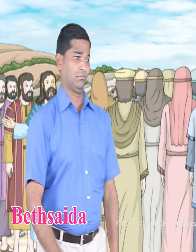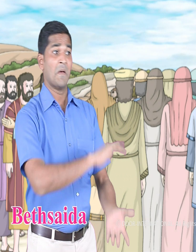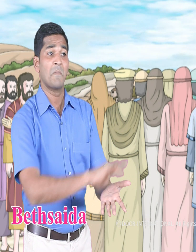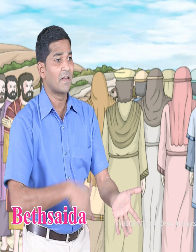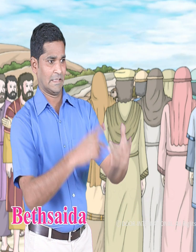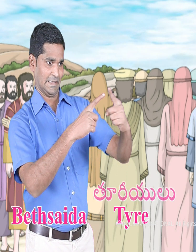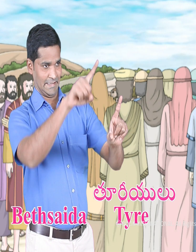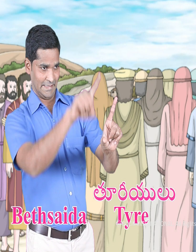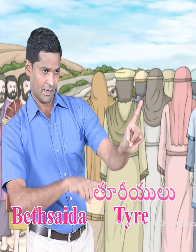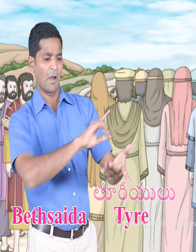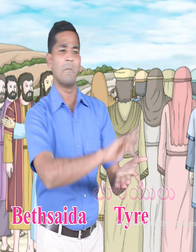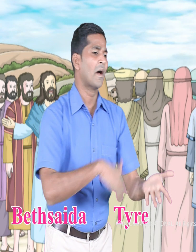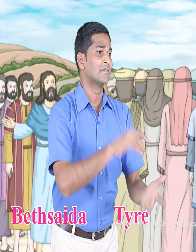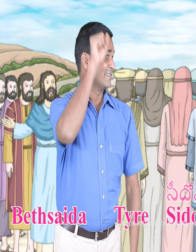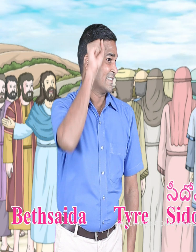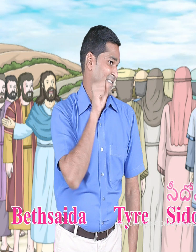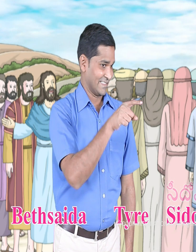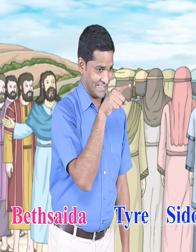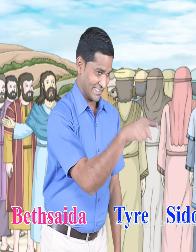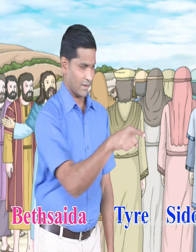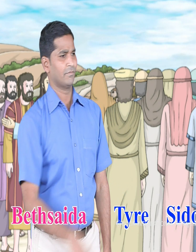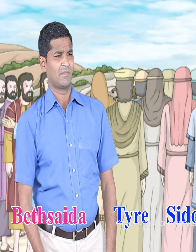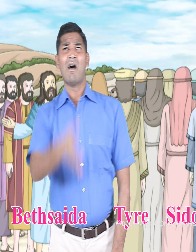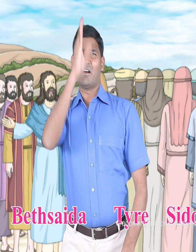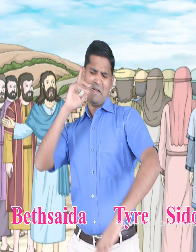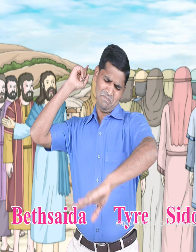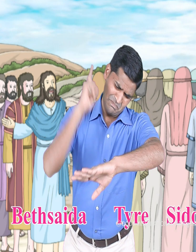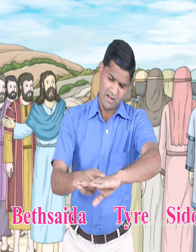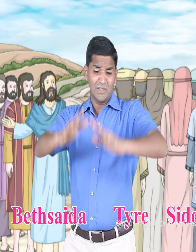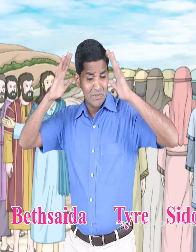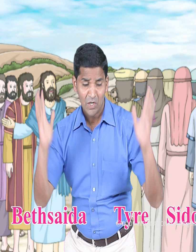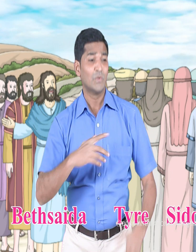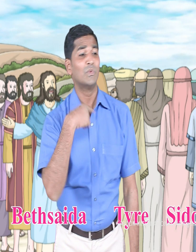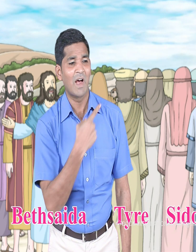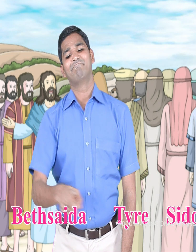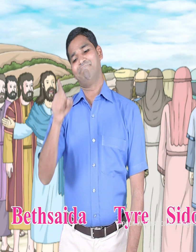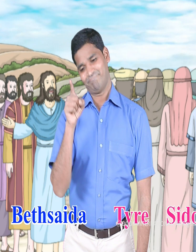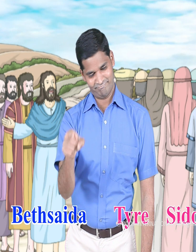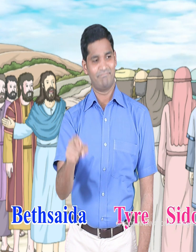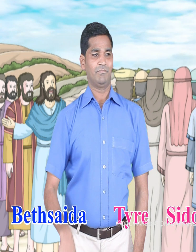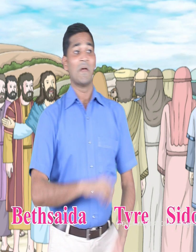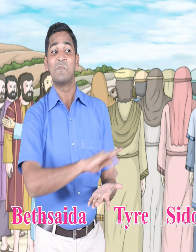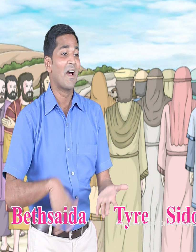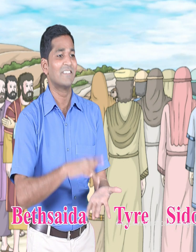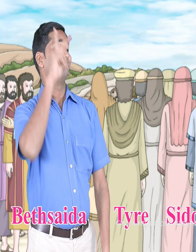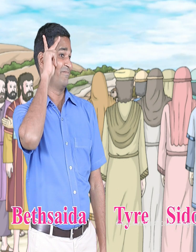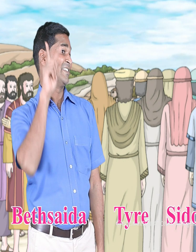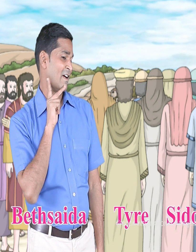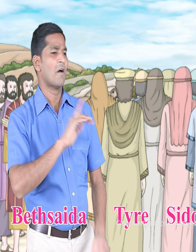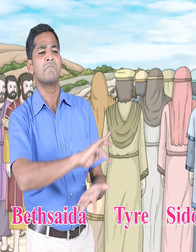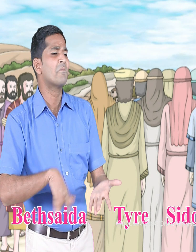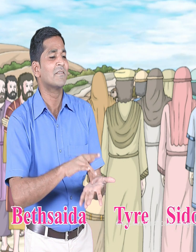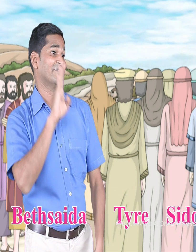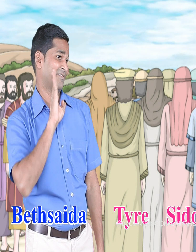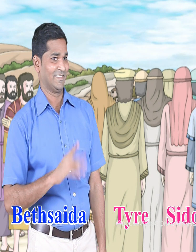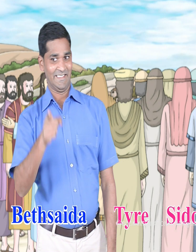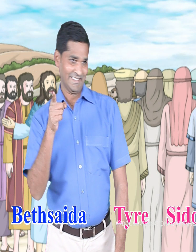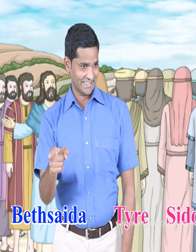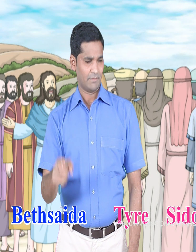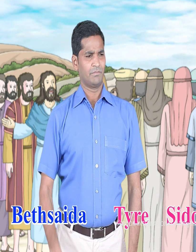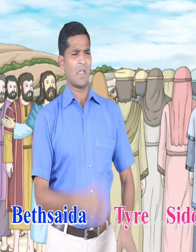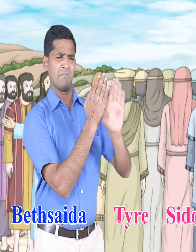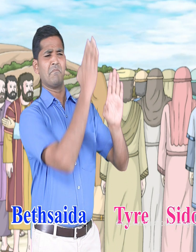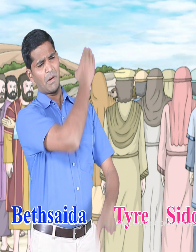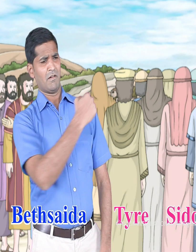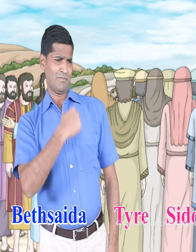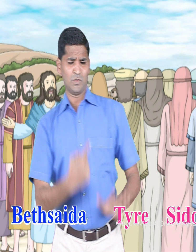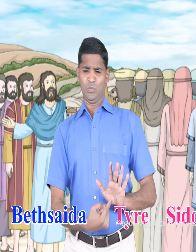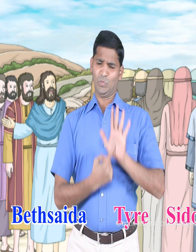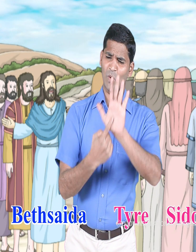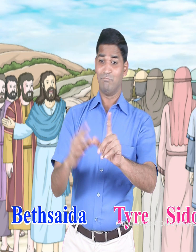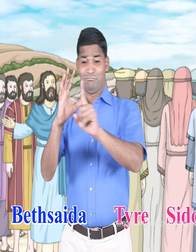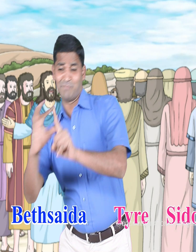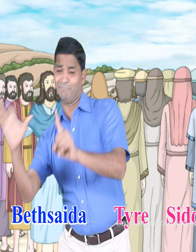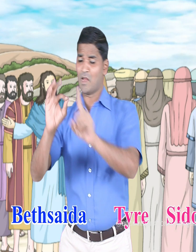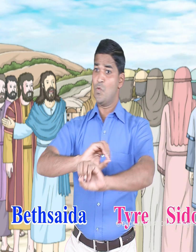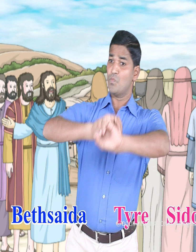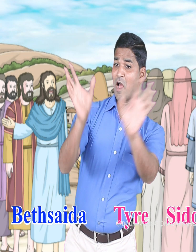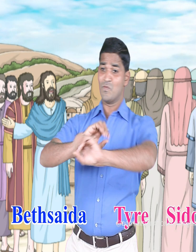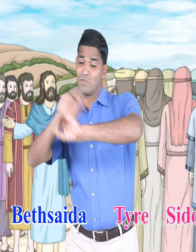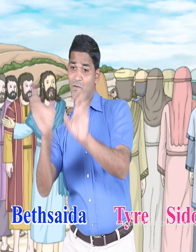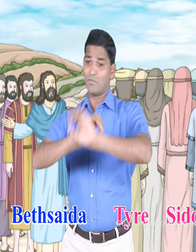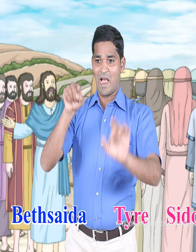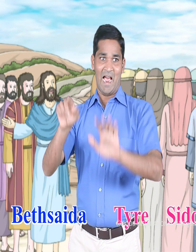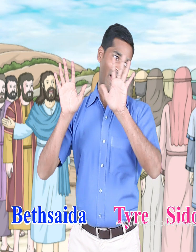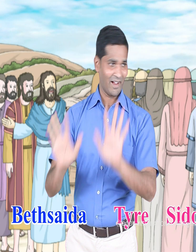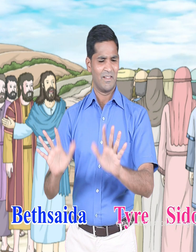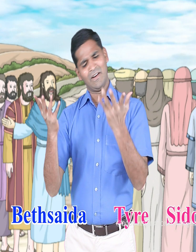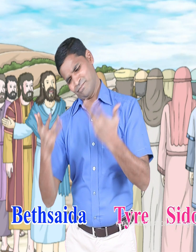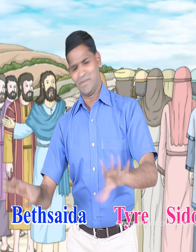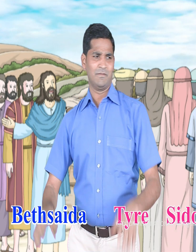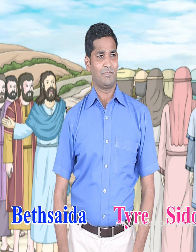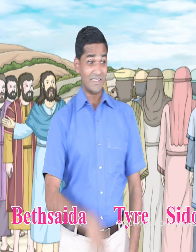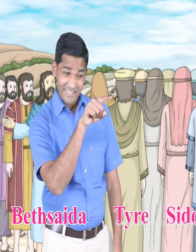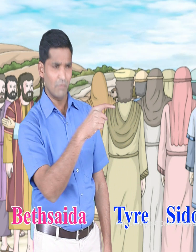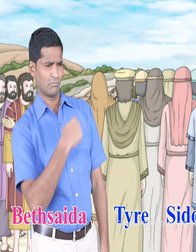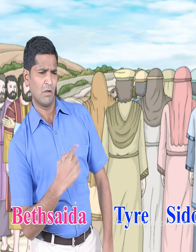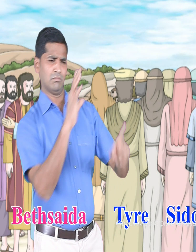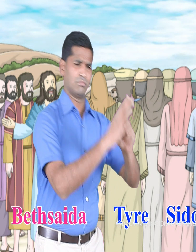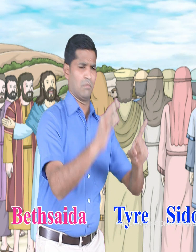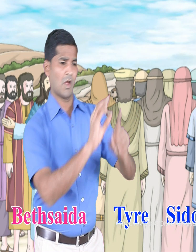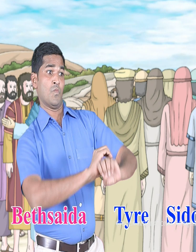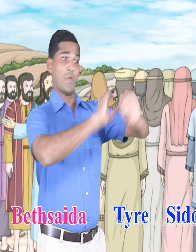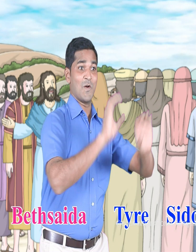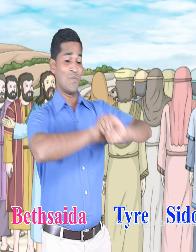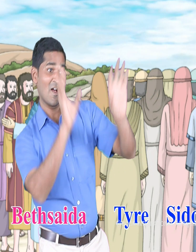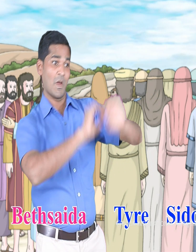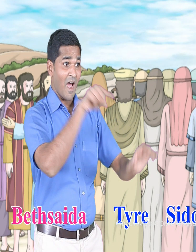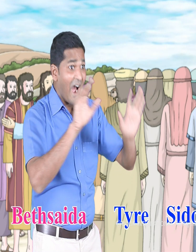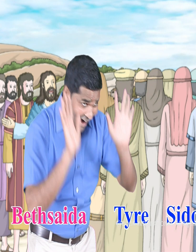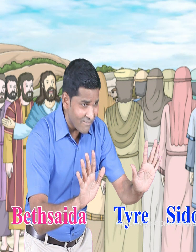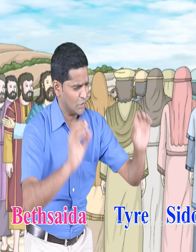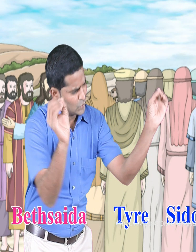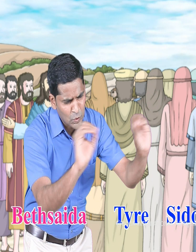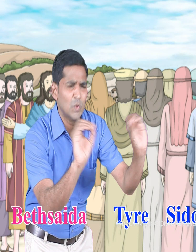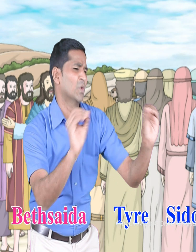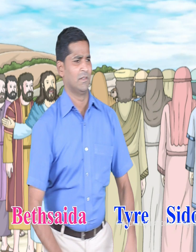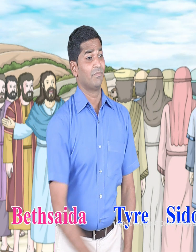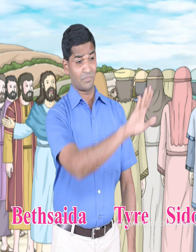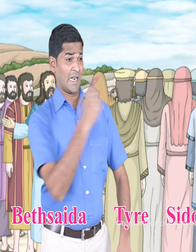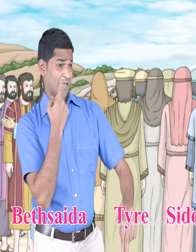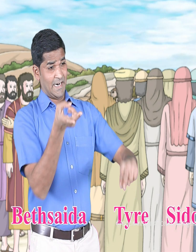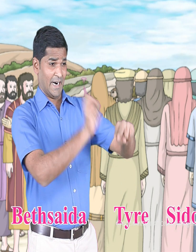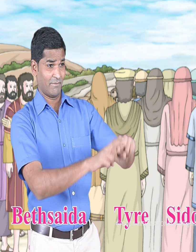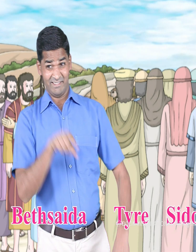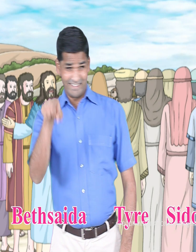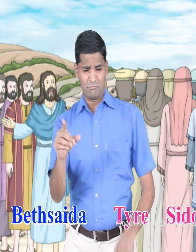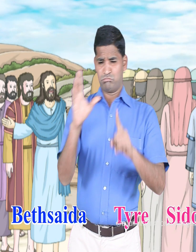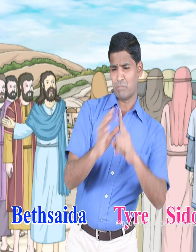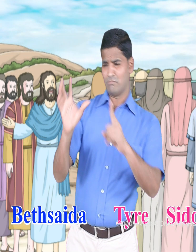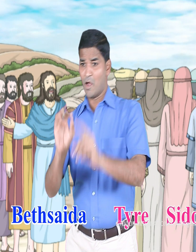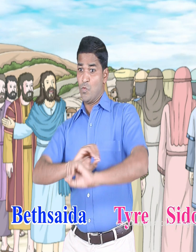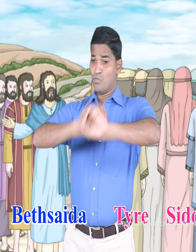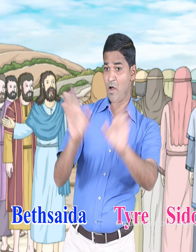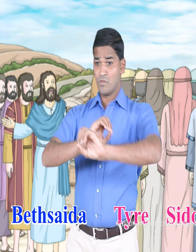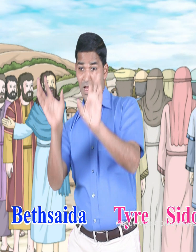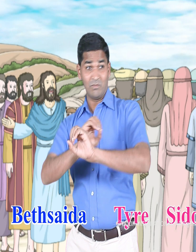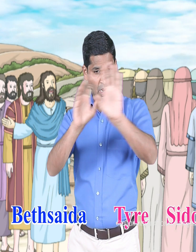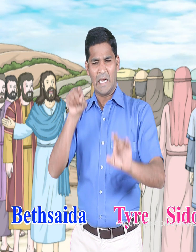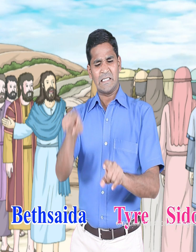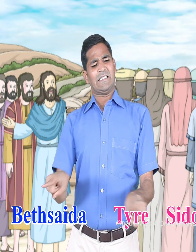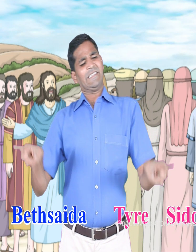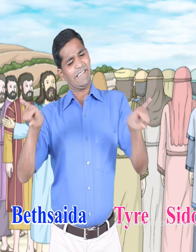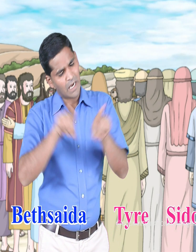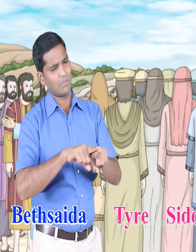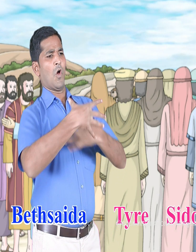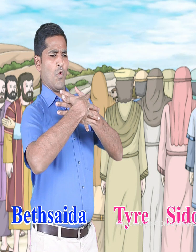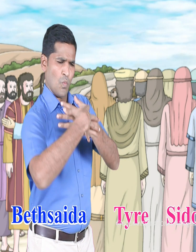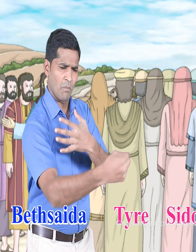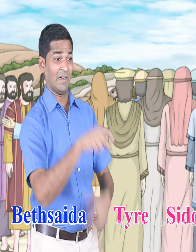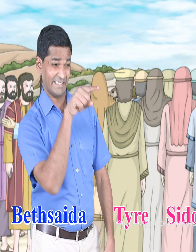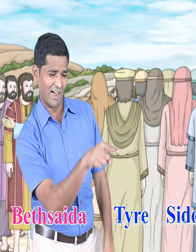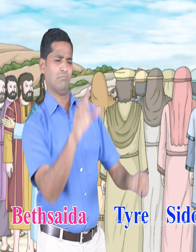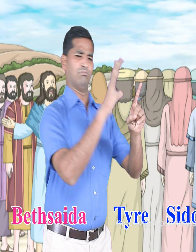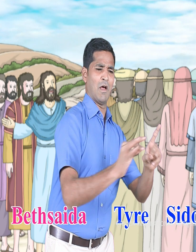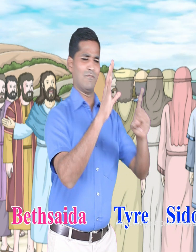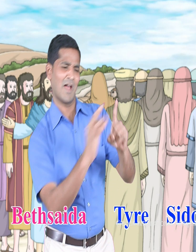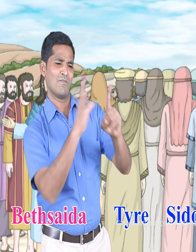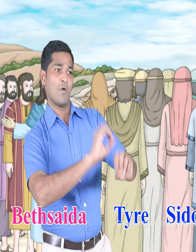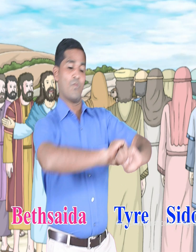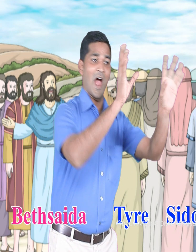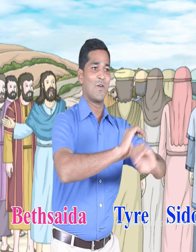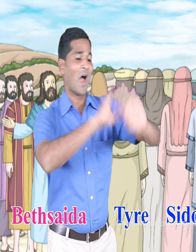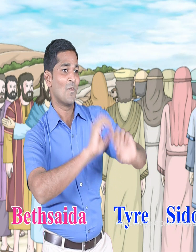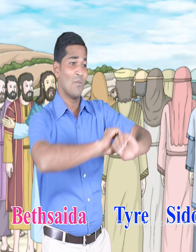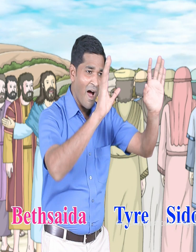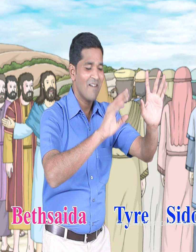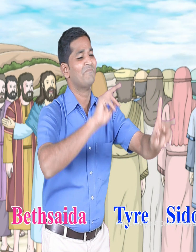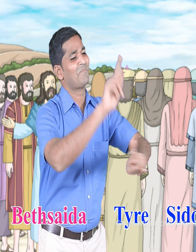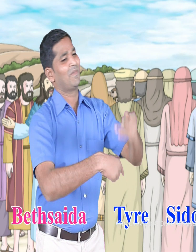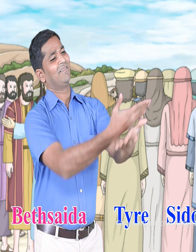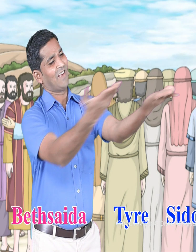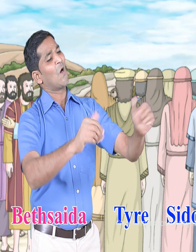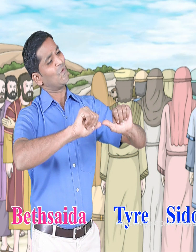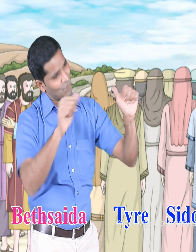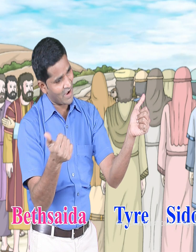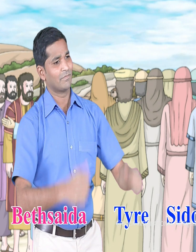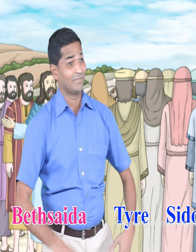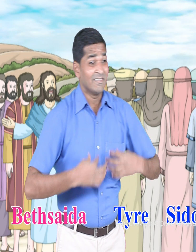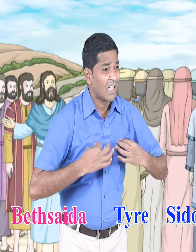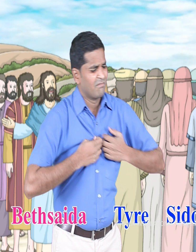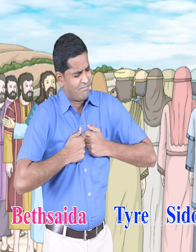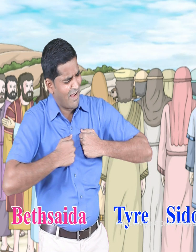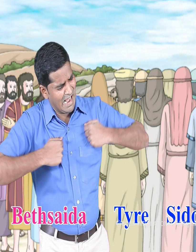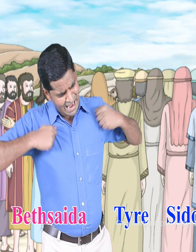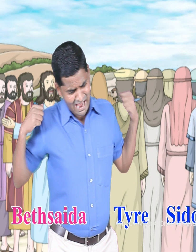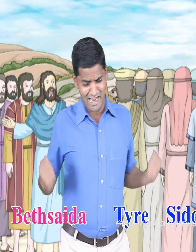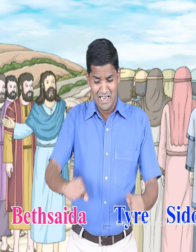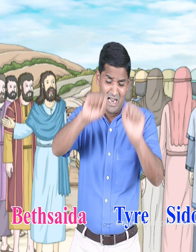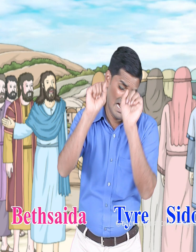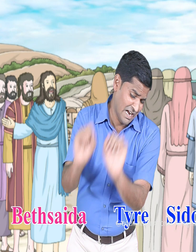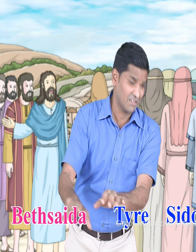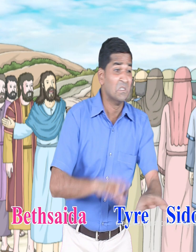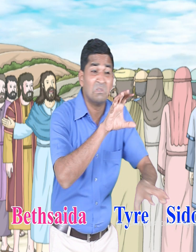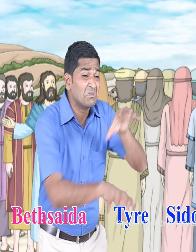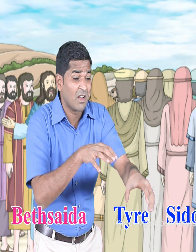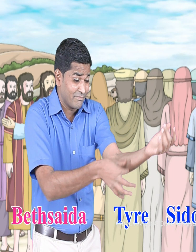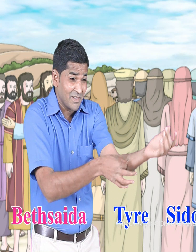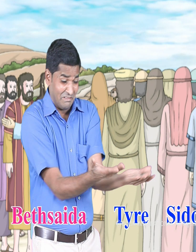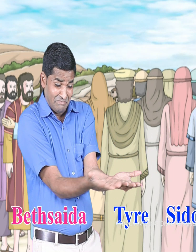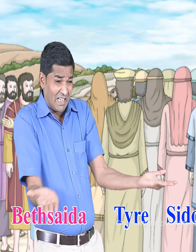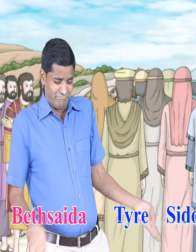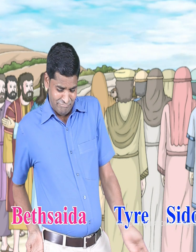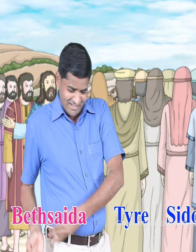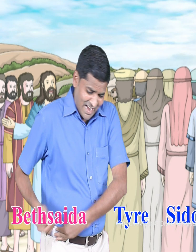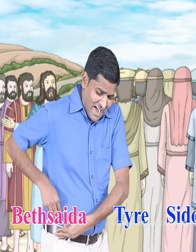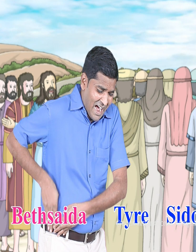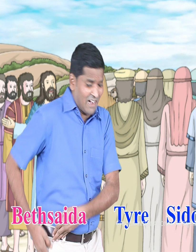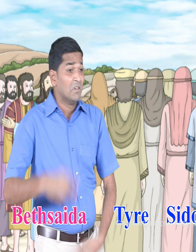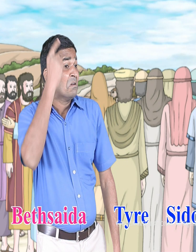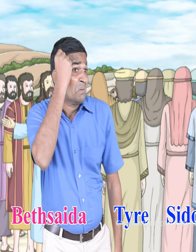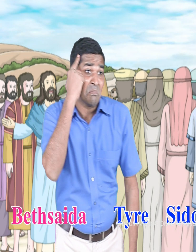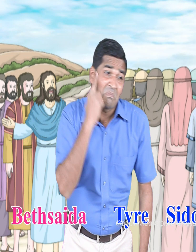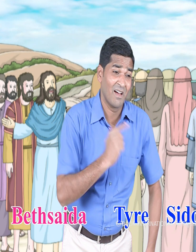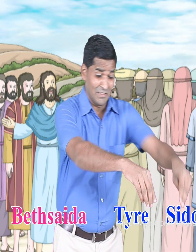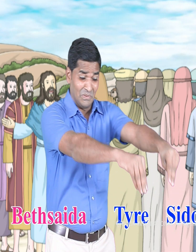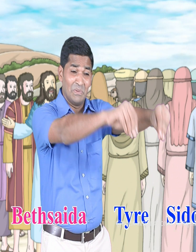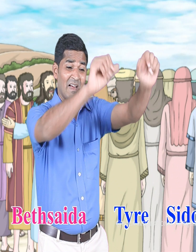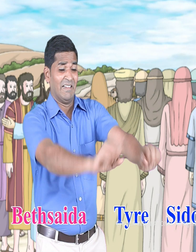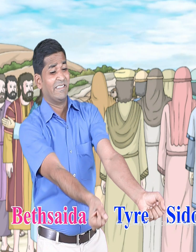For if the miracles that were performed in you had been performed in Tyre and Sidon, they would have repented long ago, sitting in sackcloth and ashes.